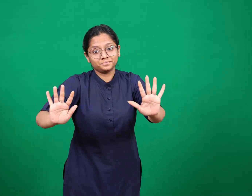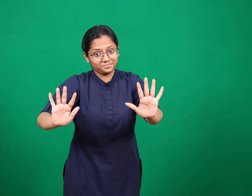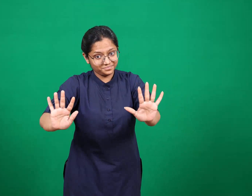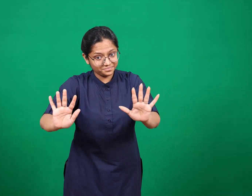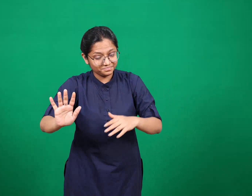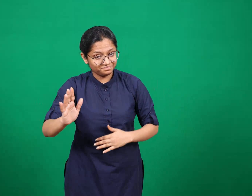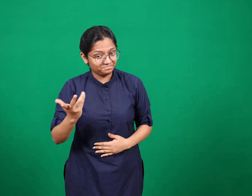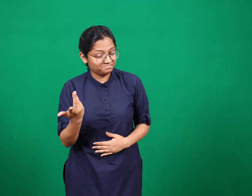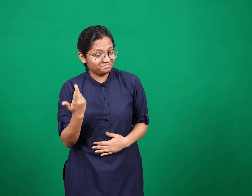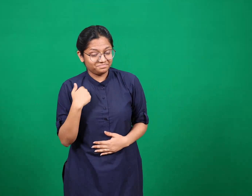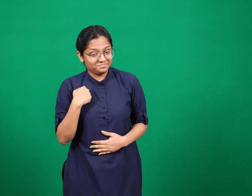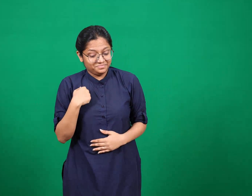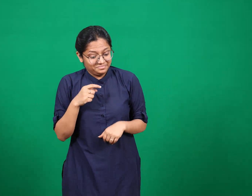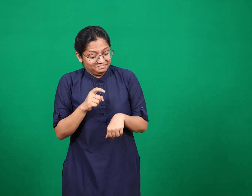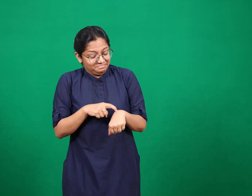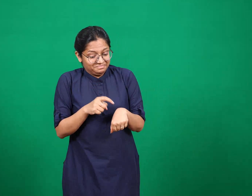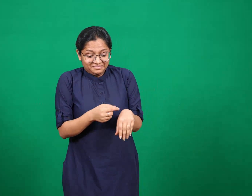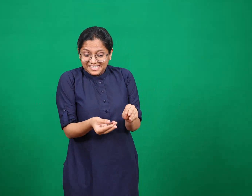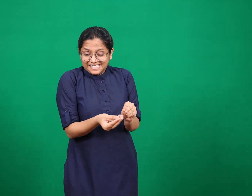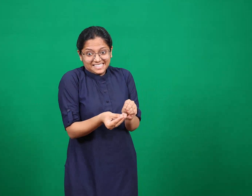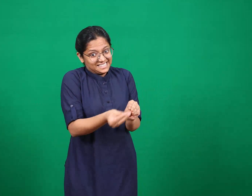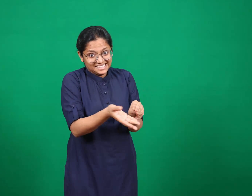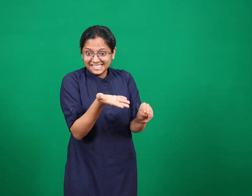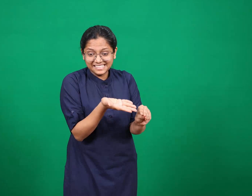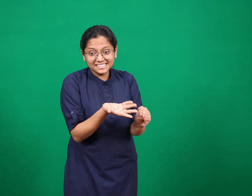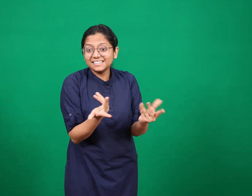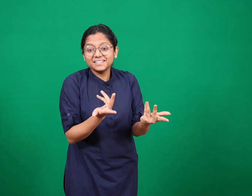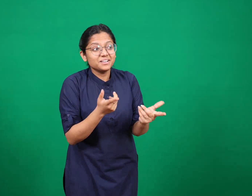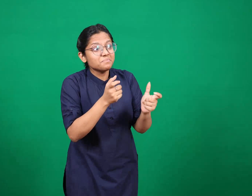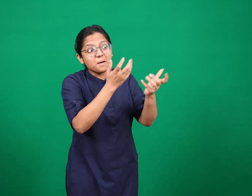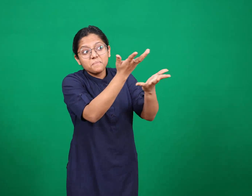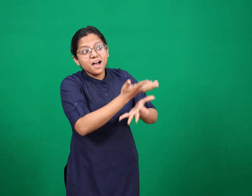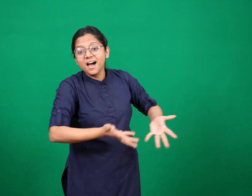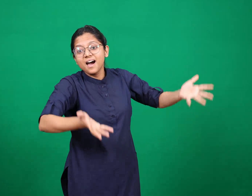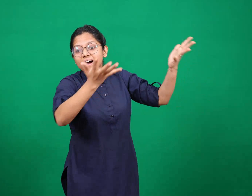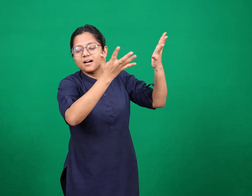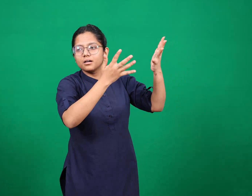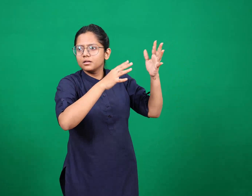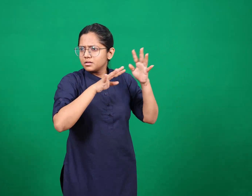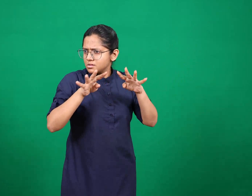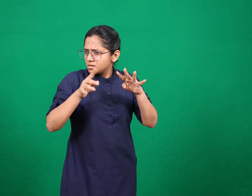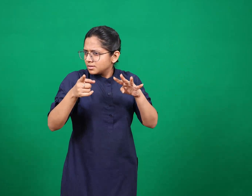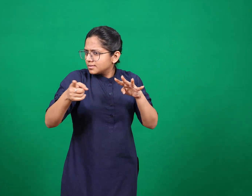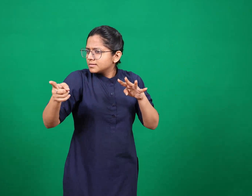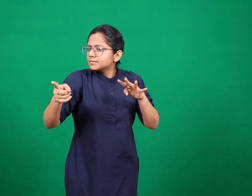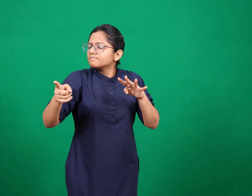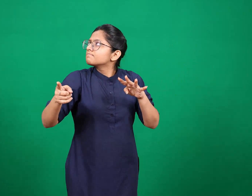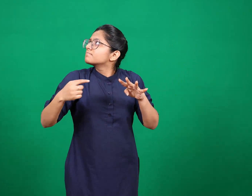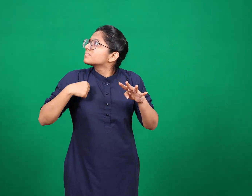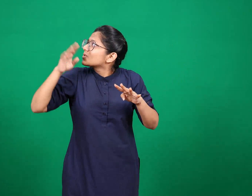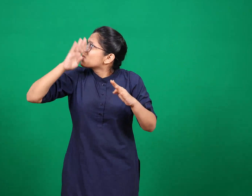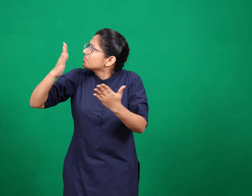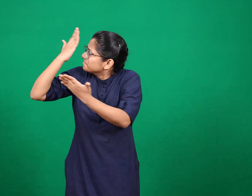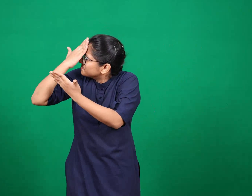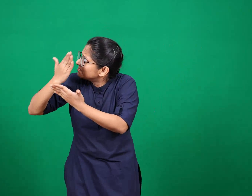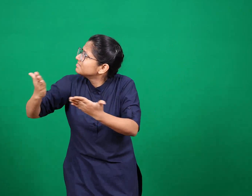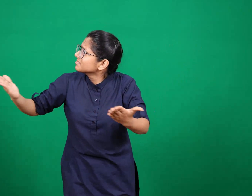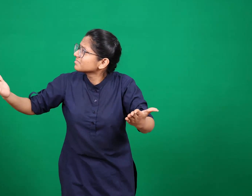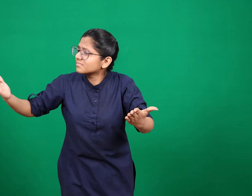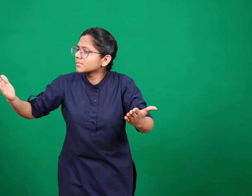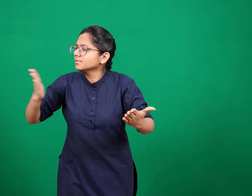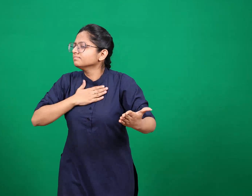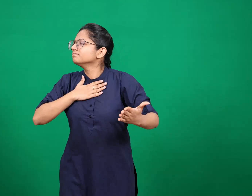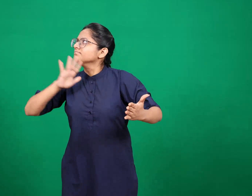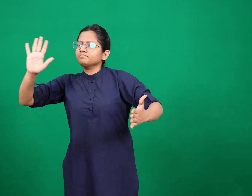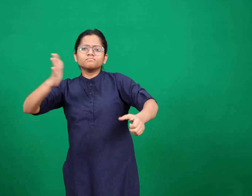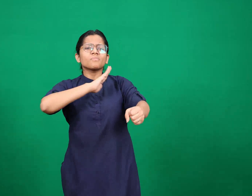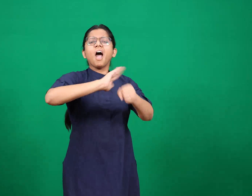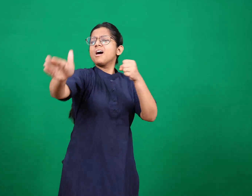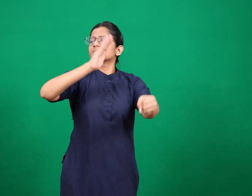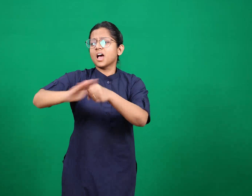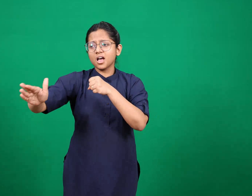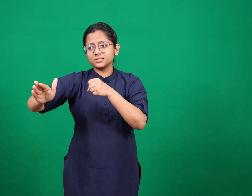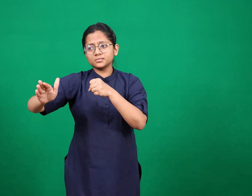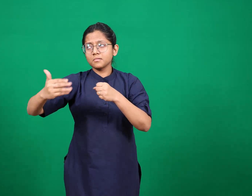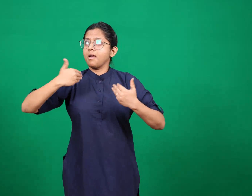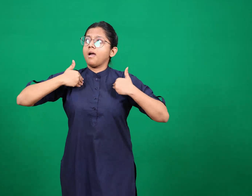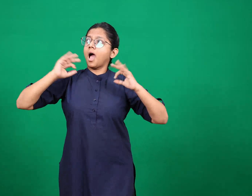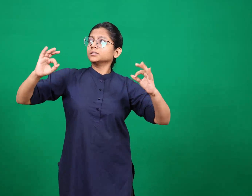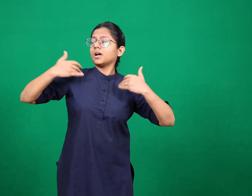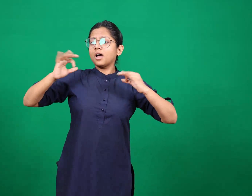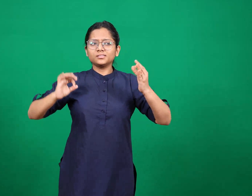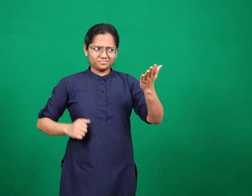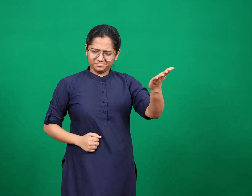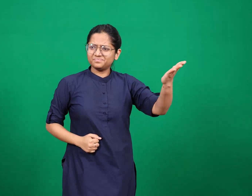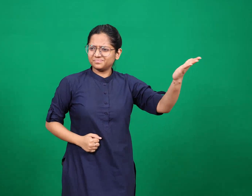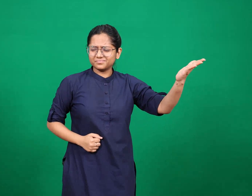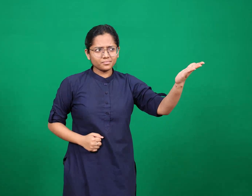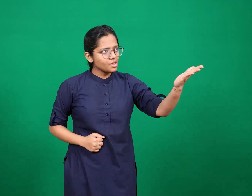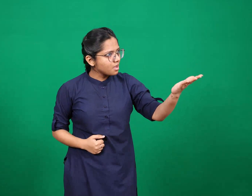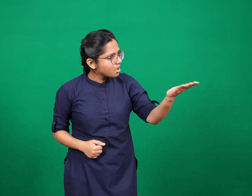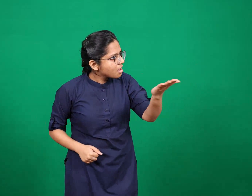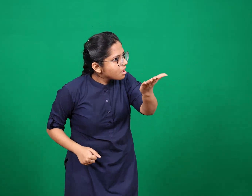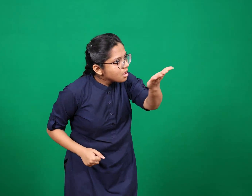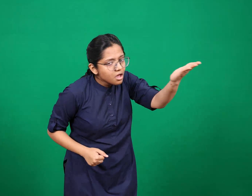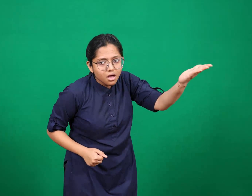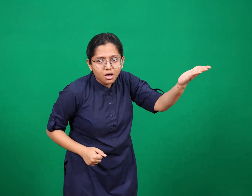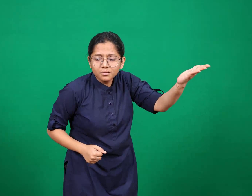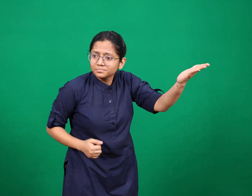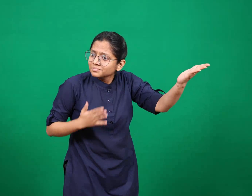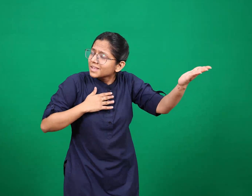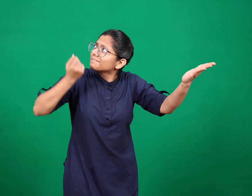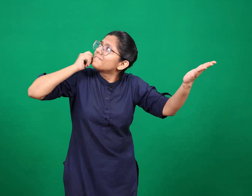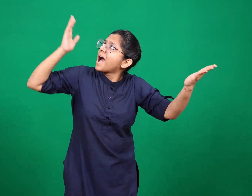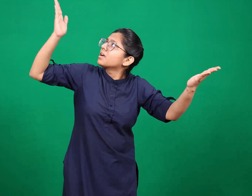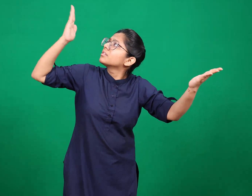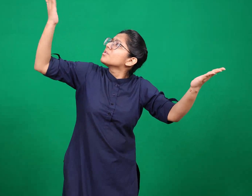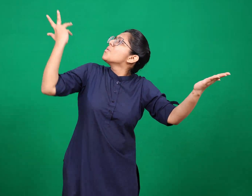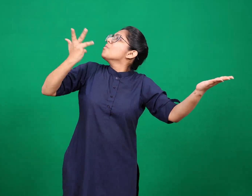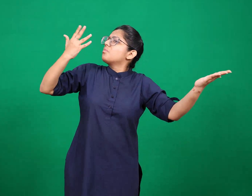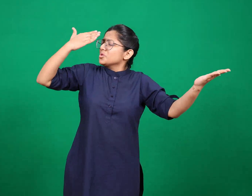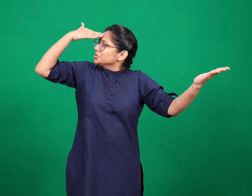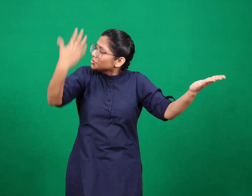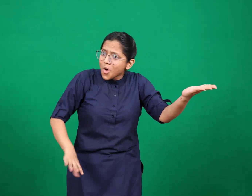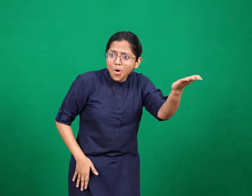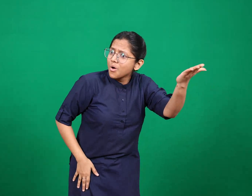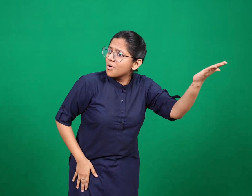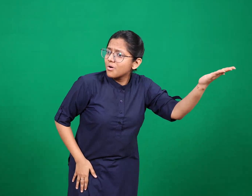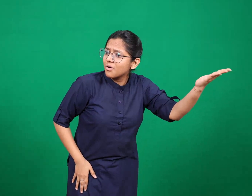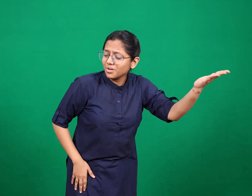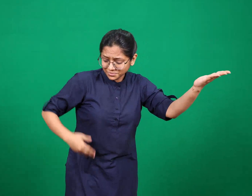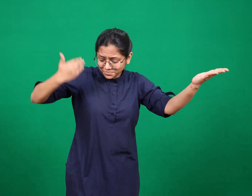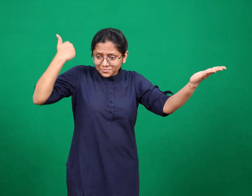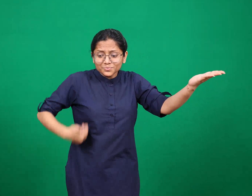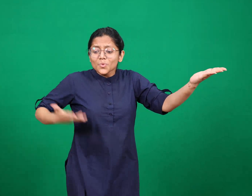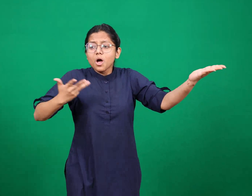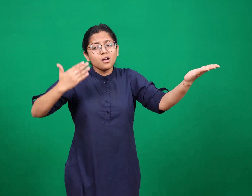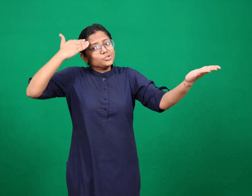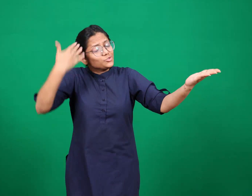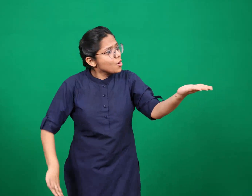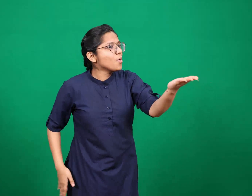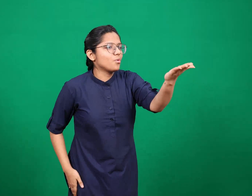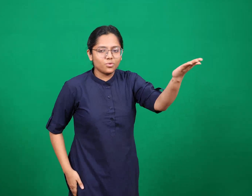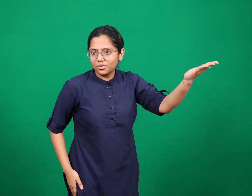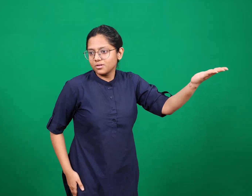They will do these things because they have not known the Father or Me.